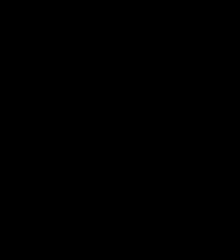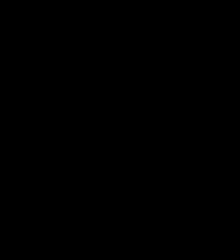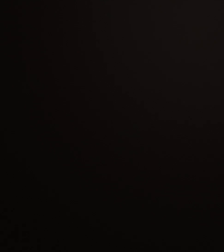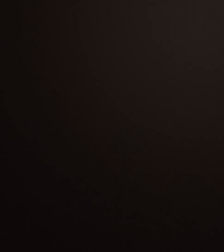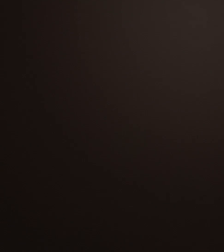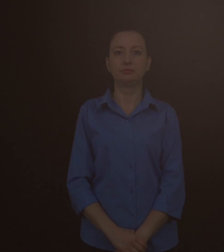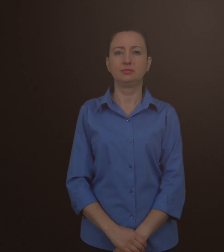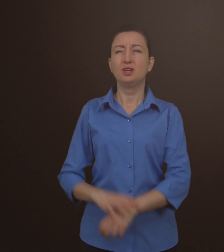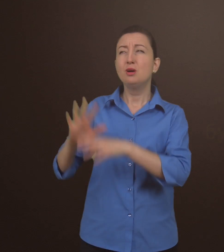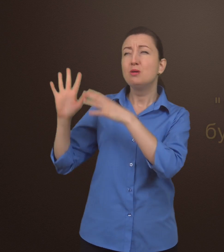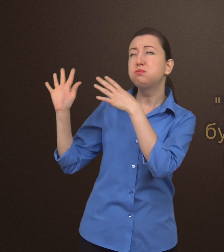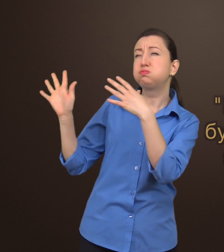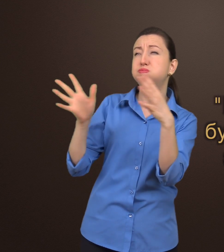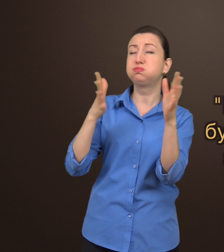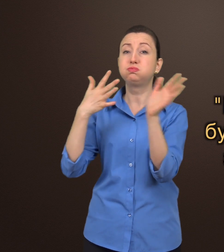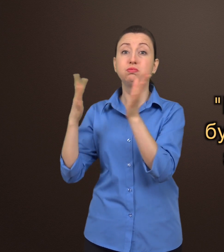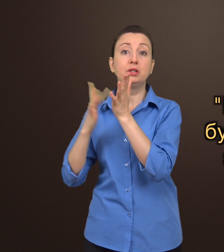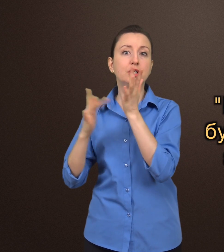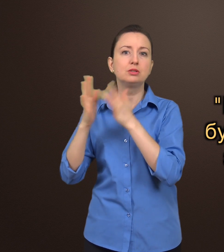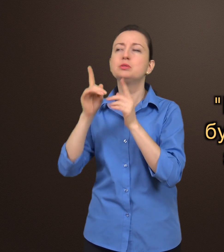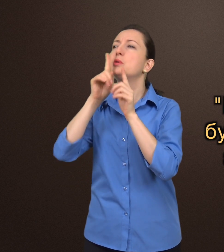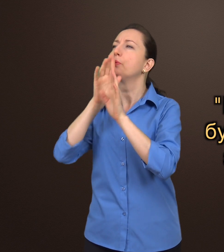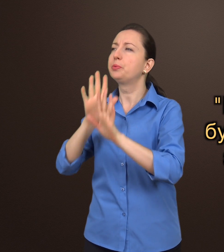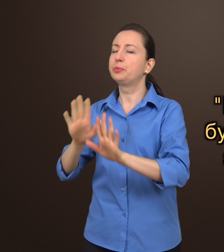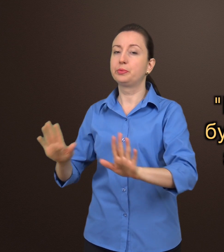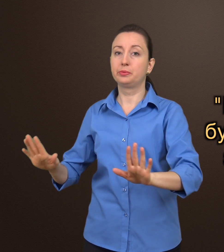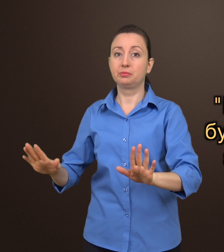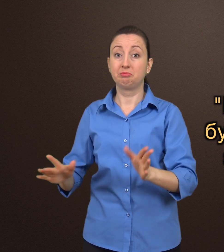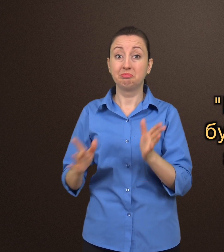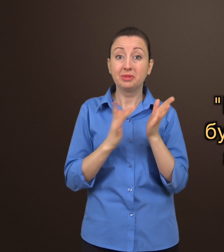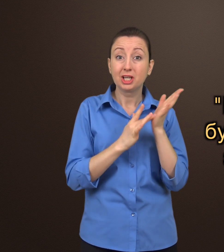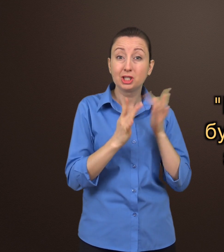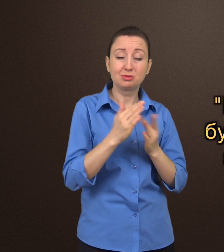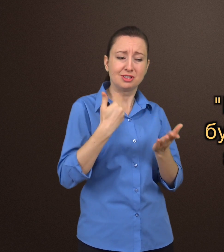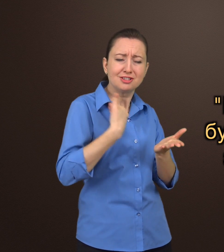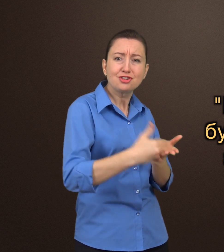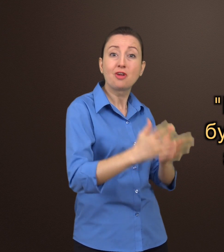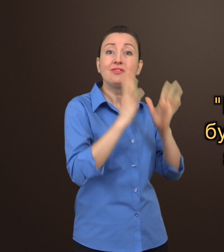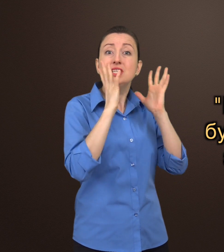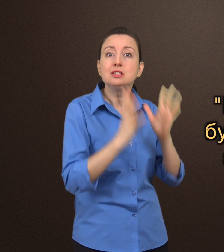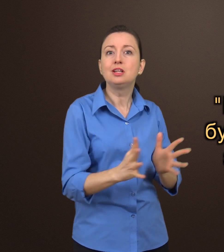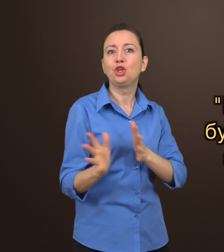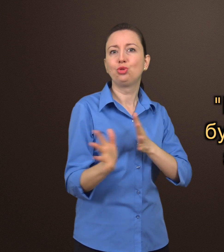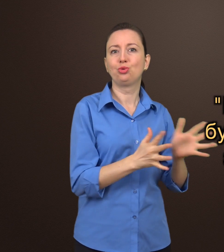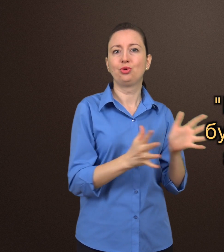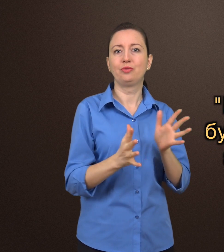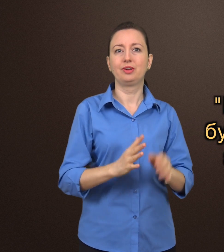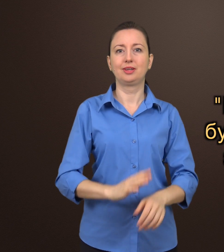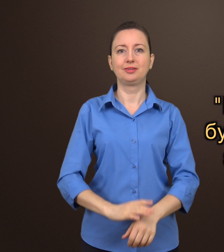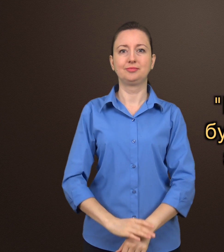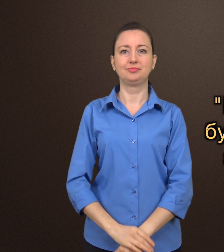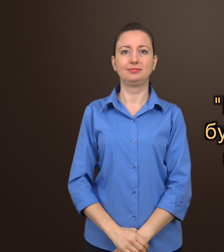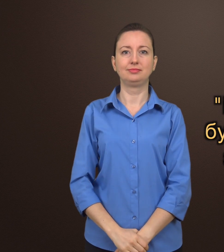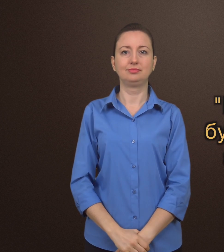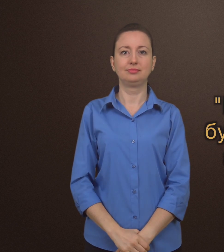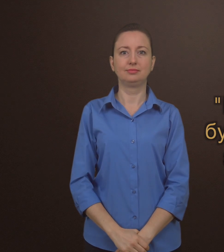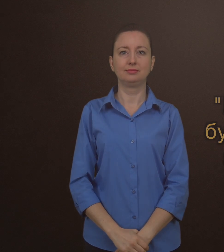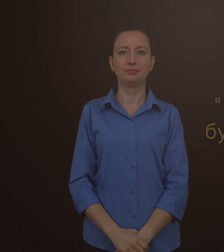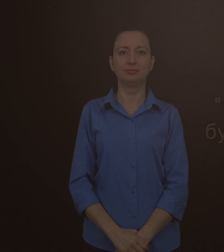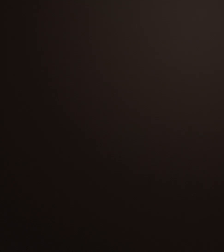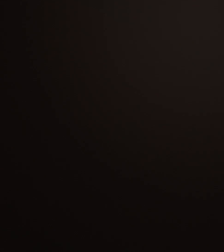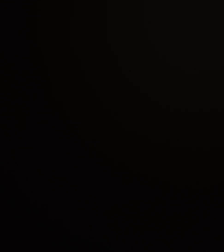Jesus calms the storm and orders bad spirits out